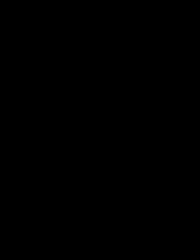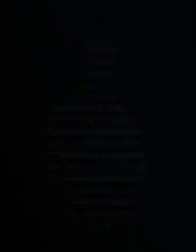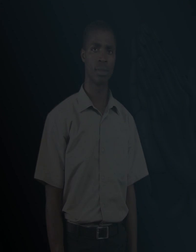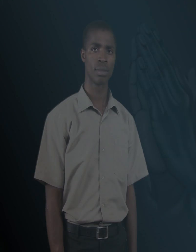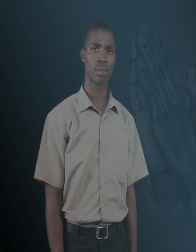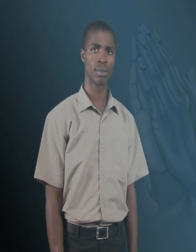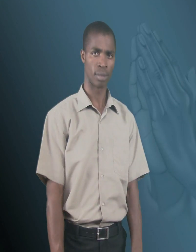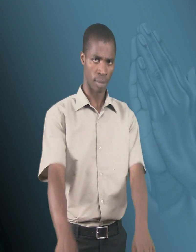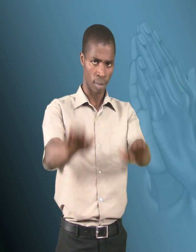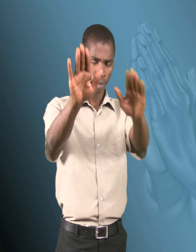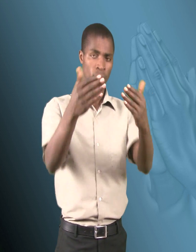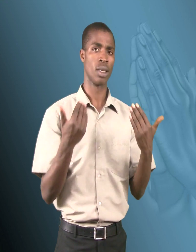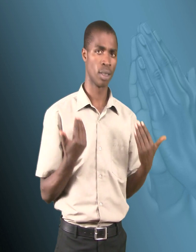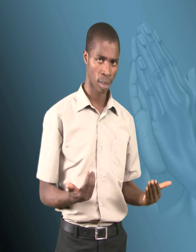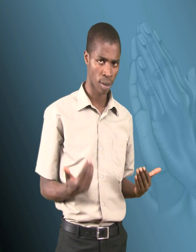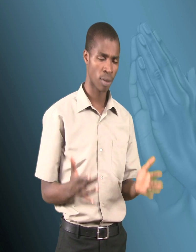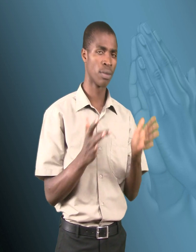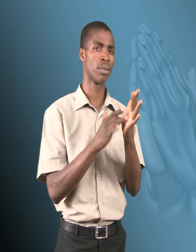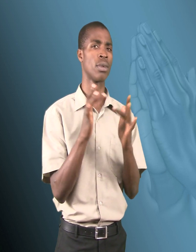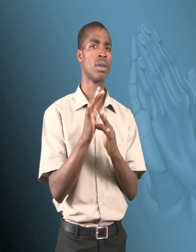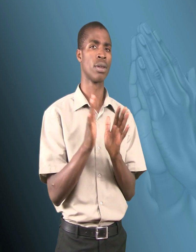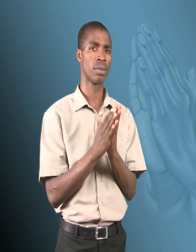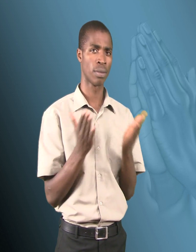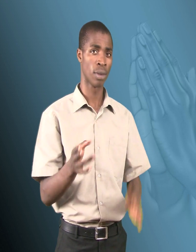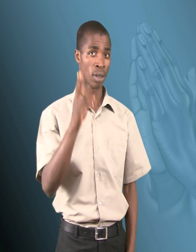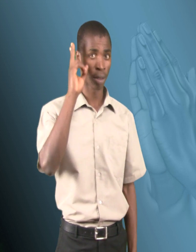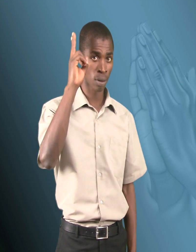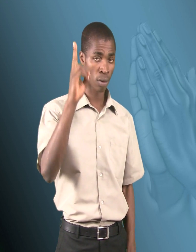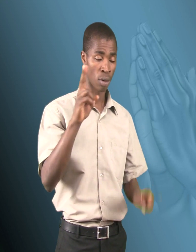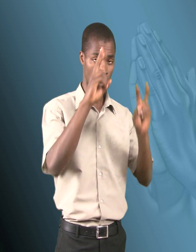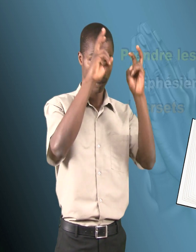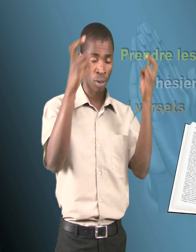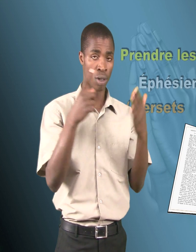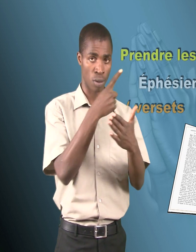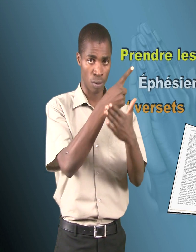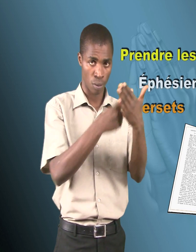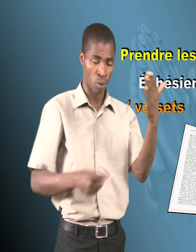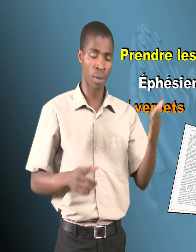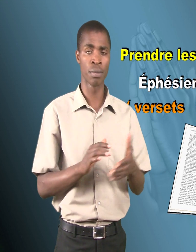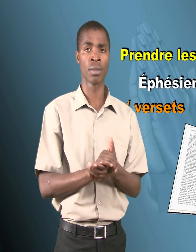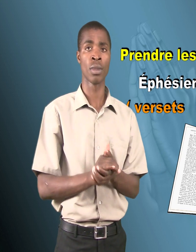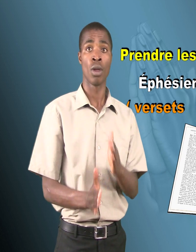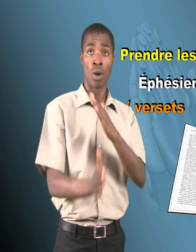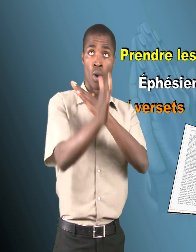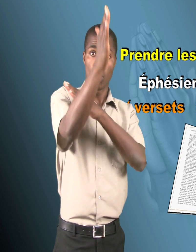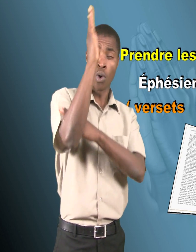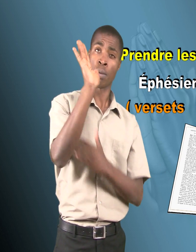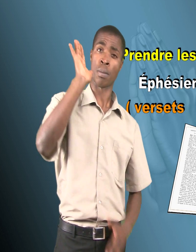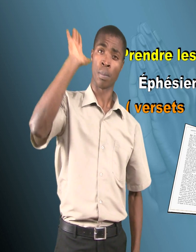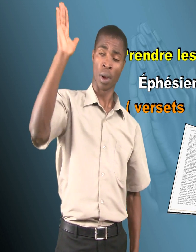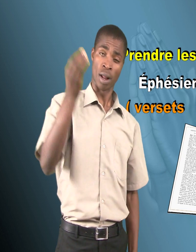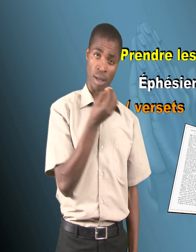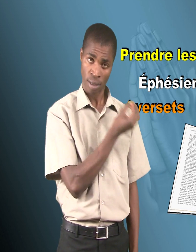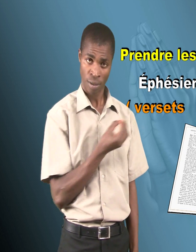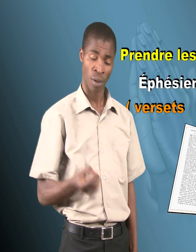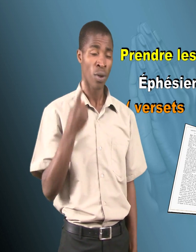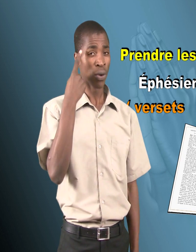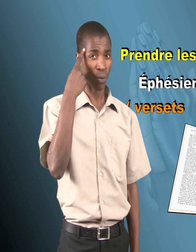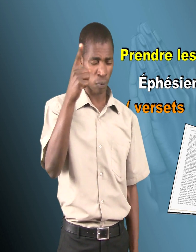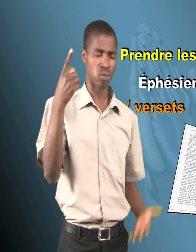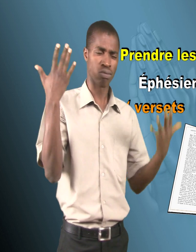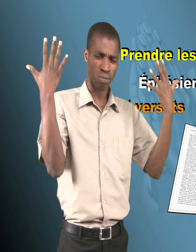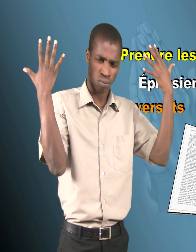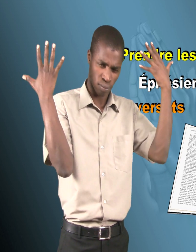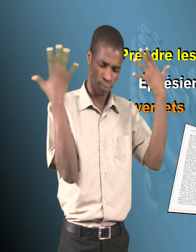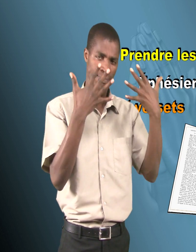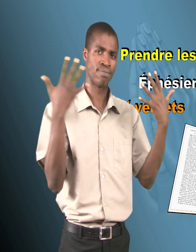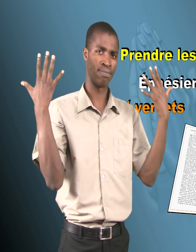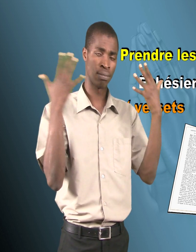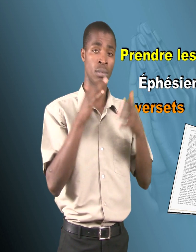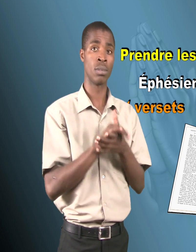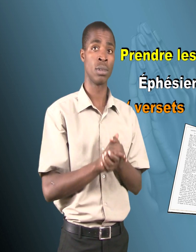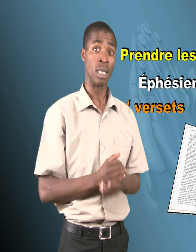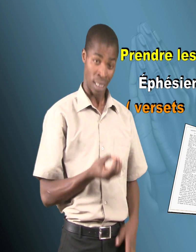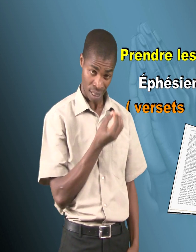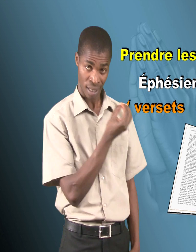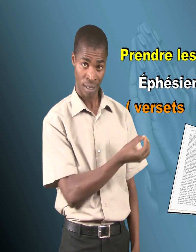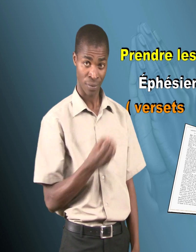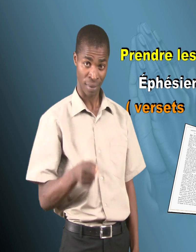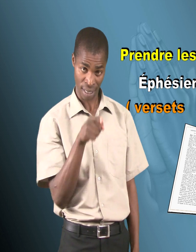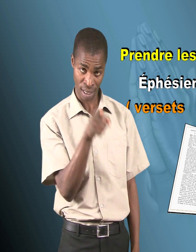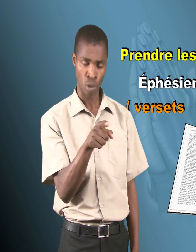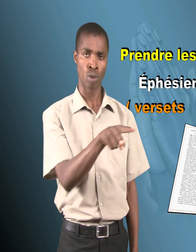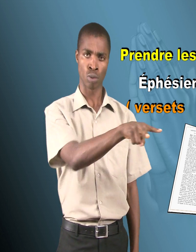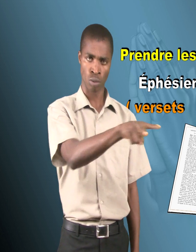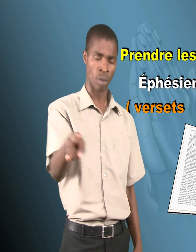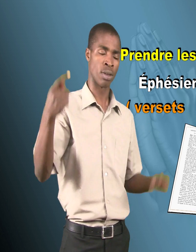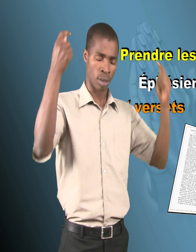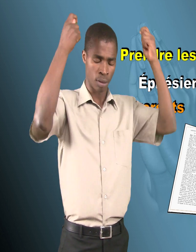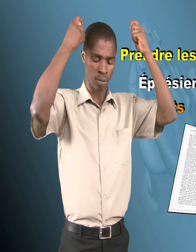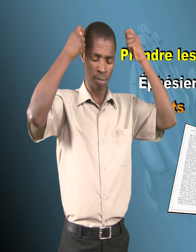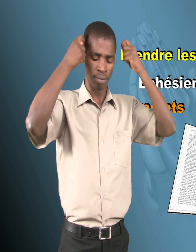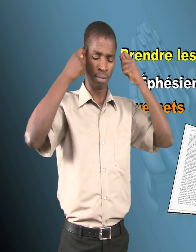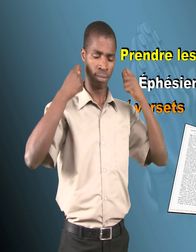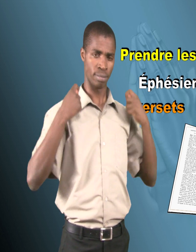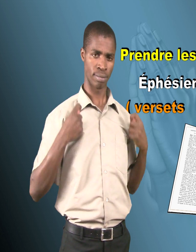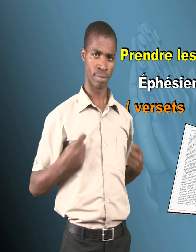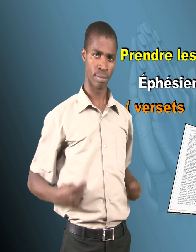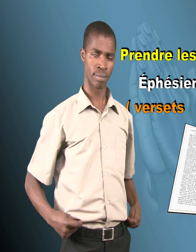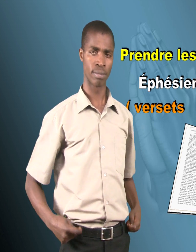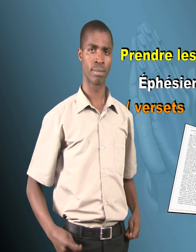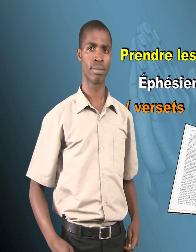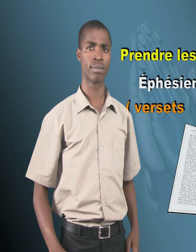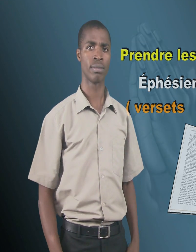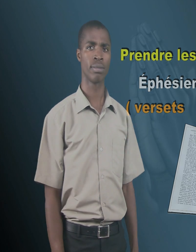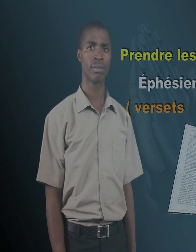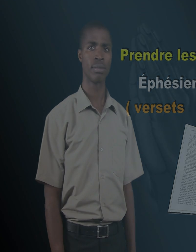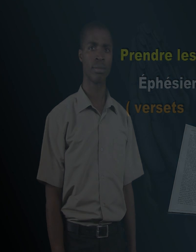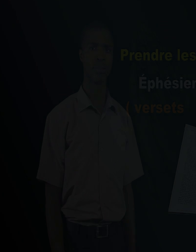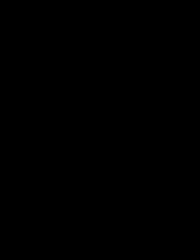Put on God's armor